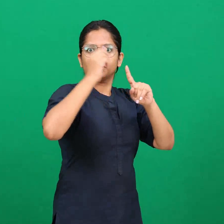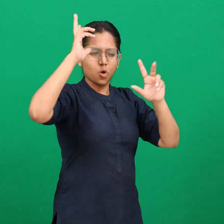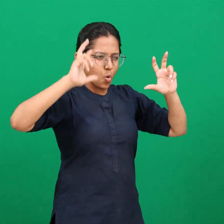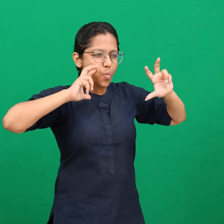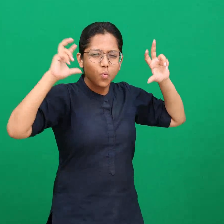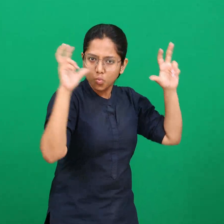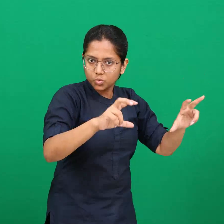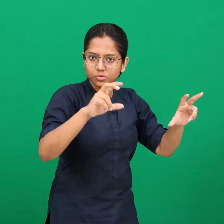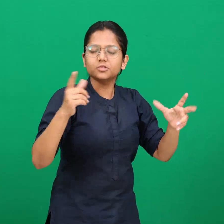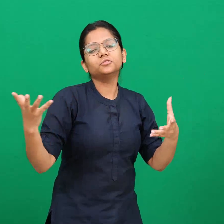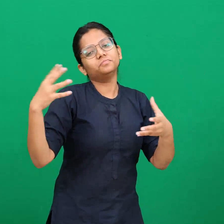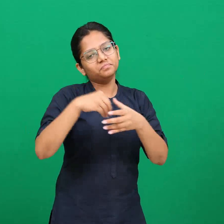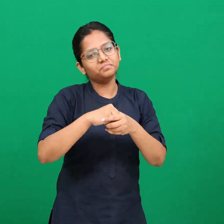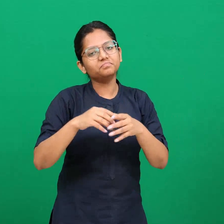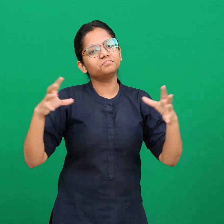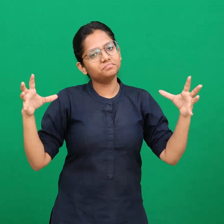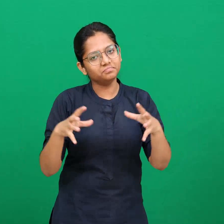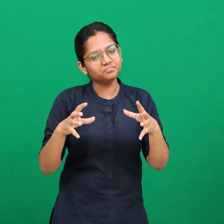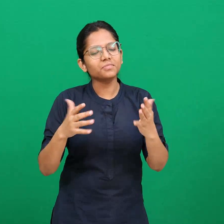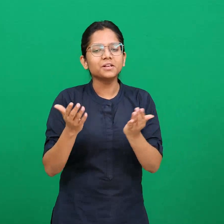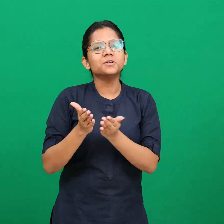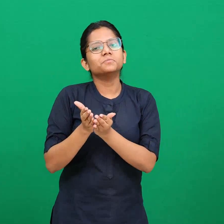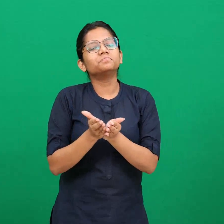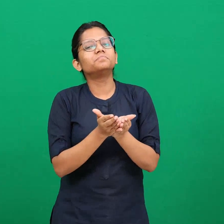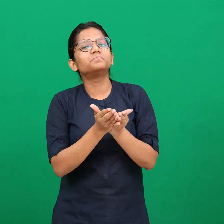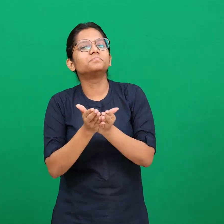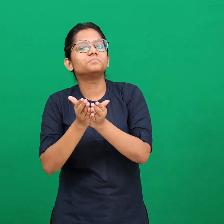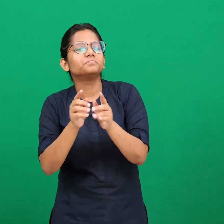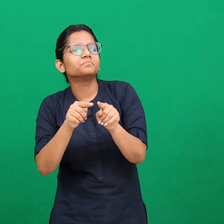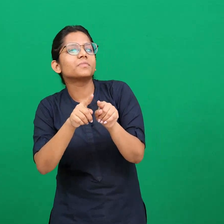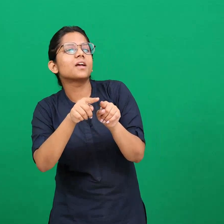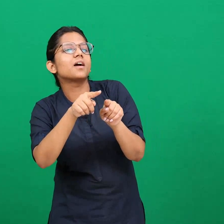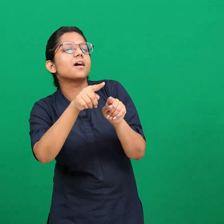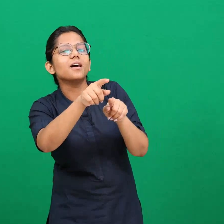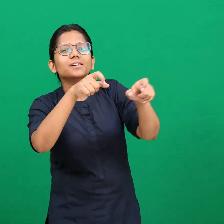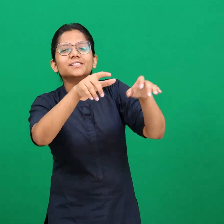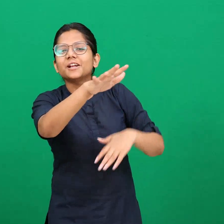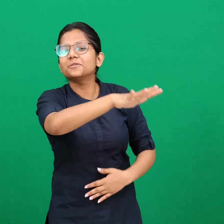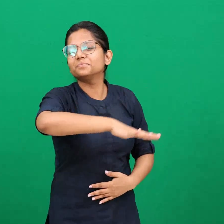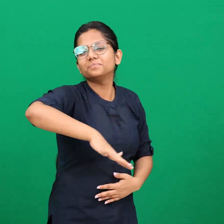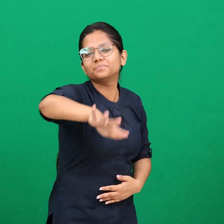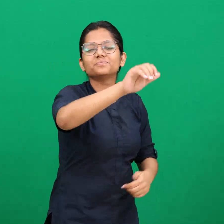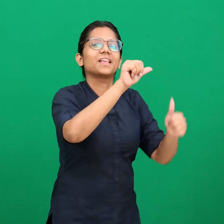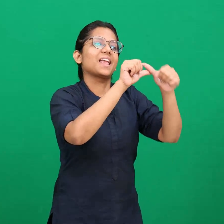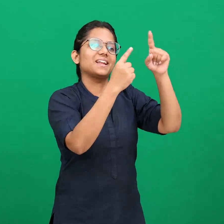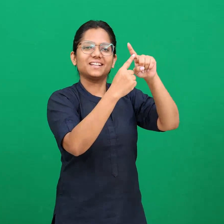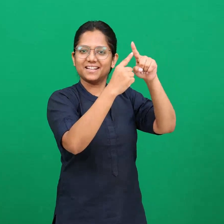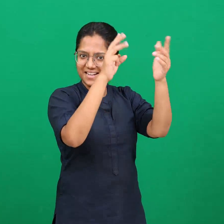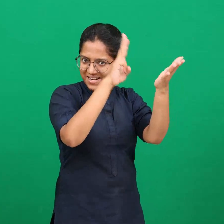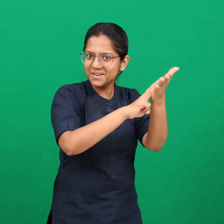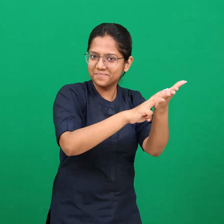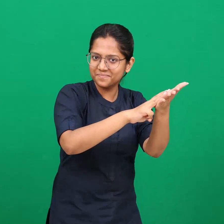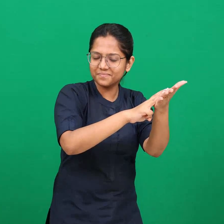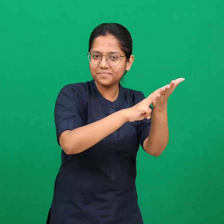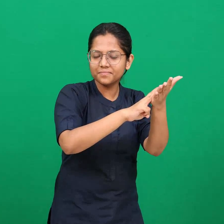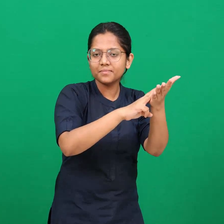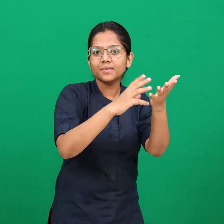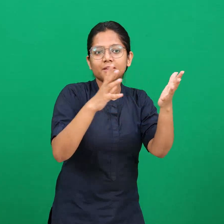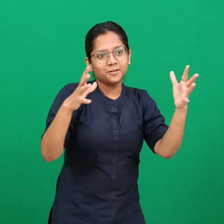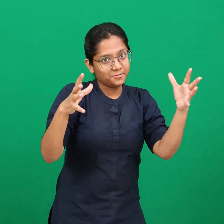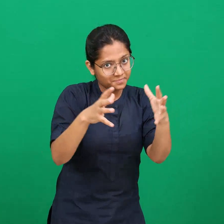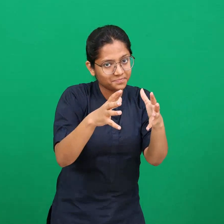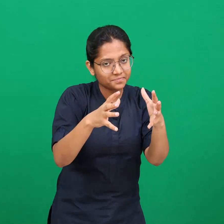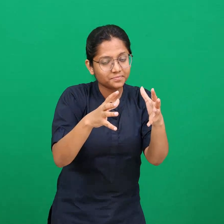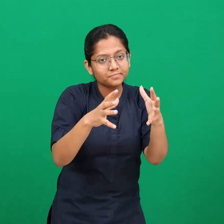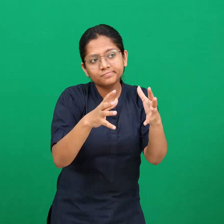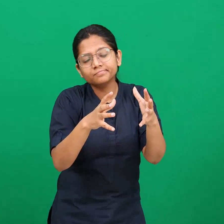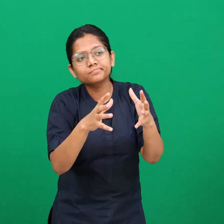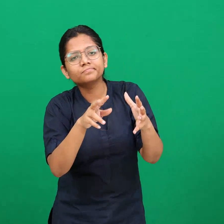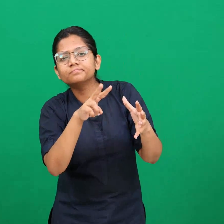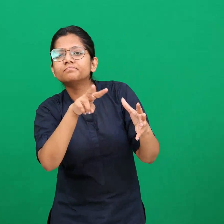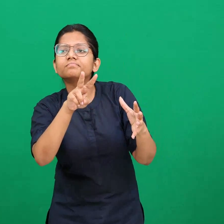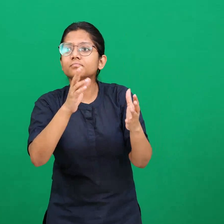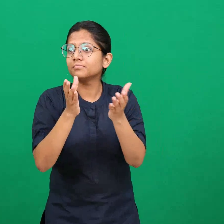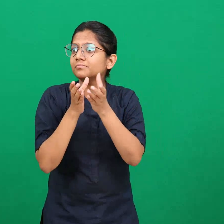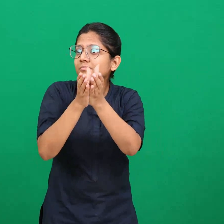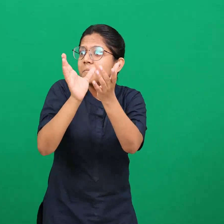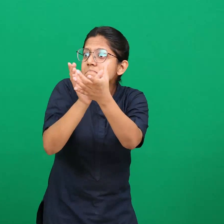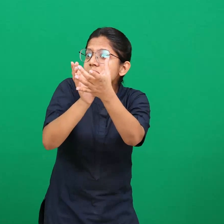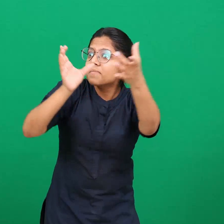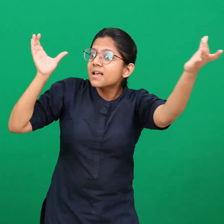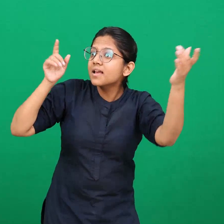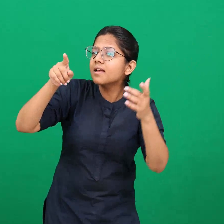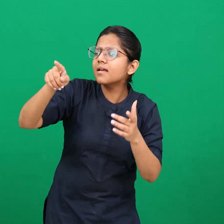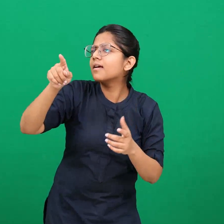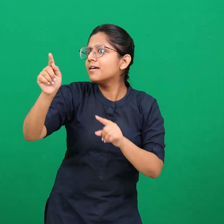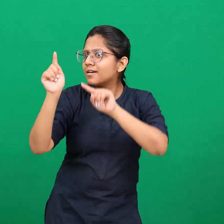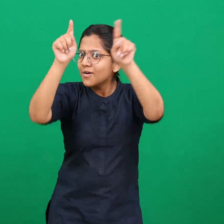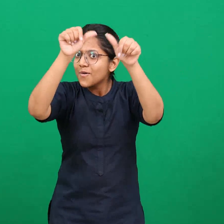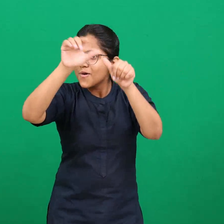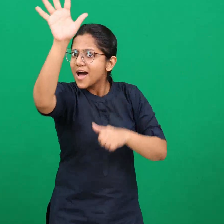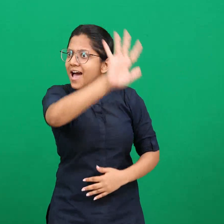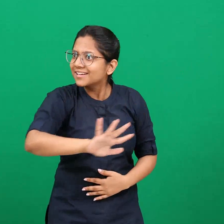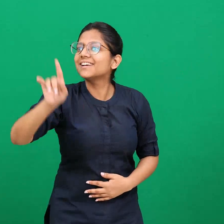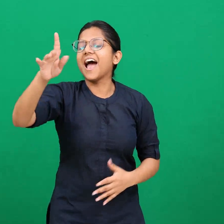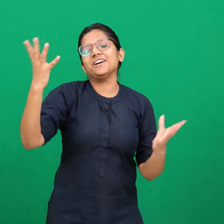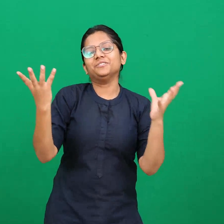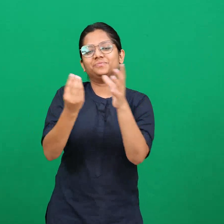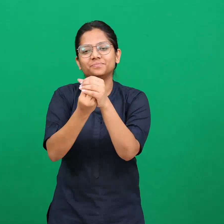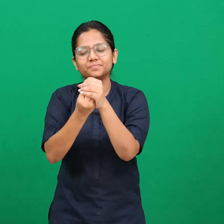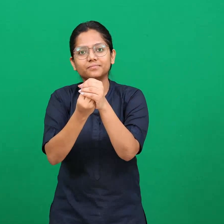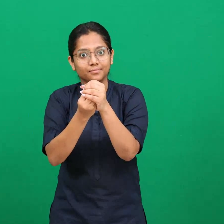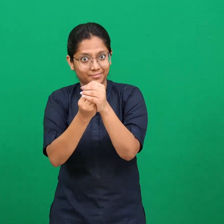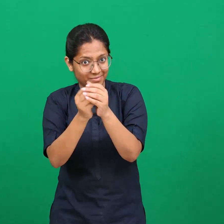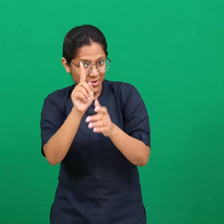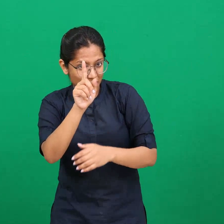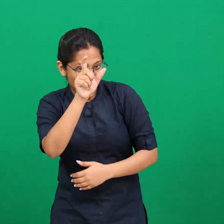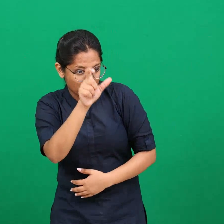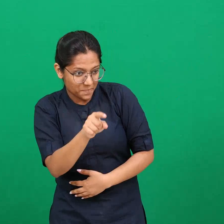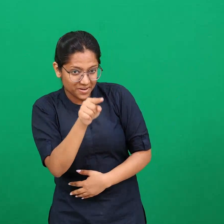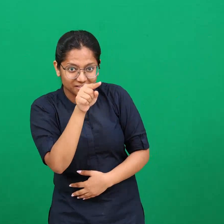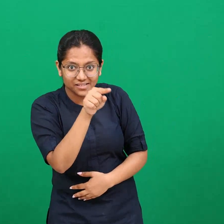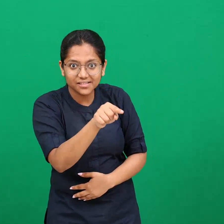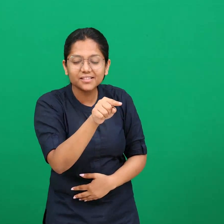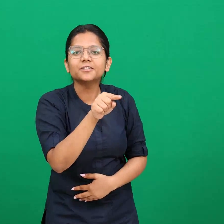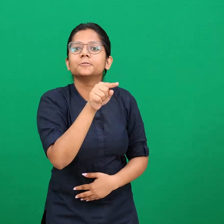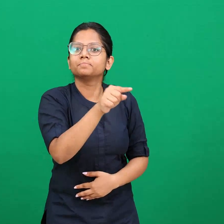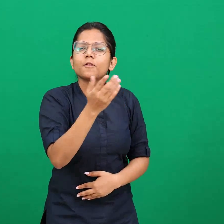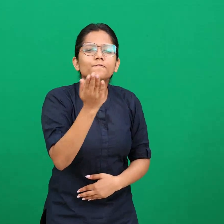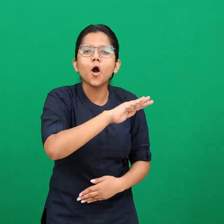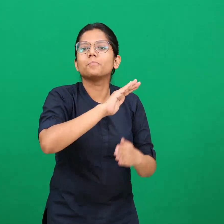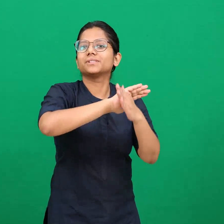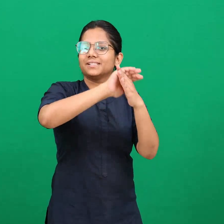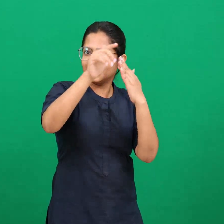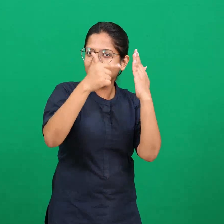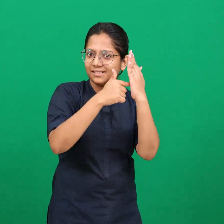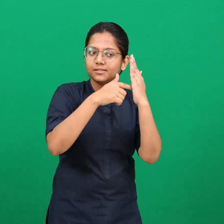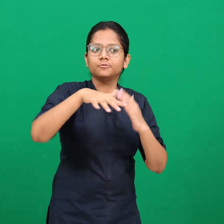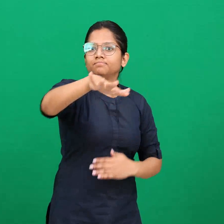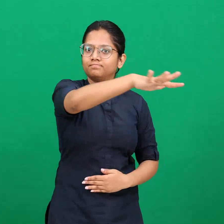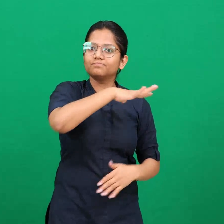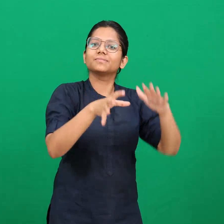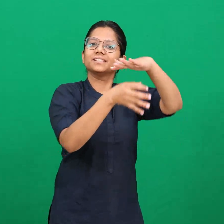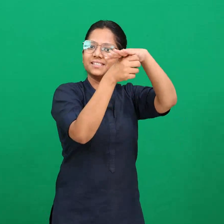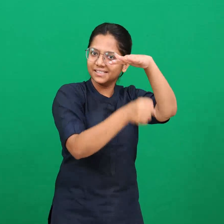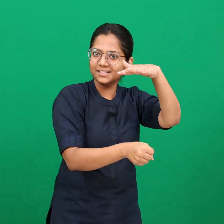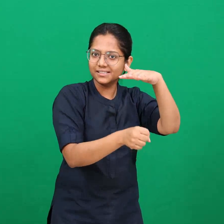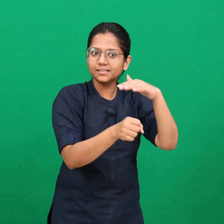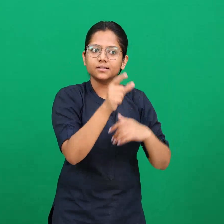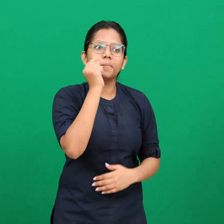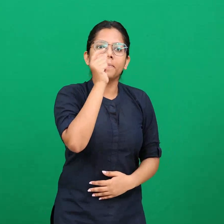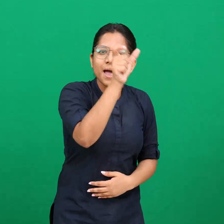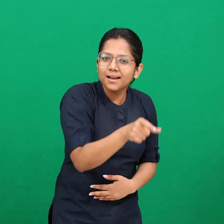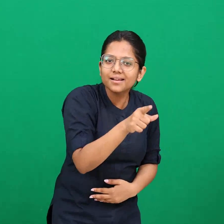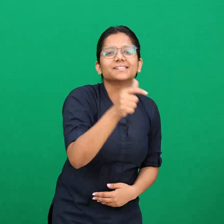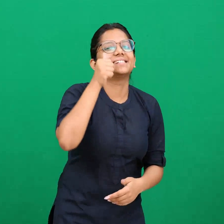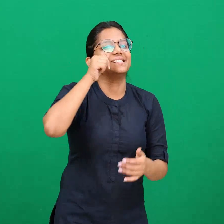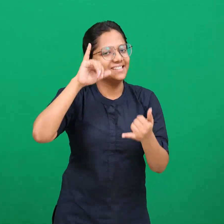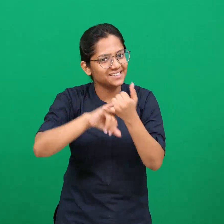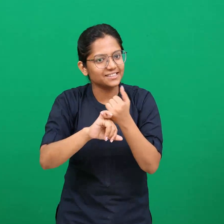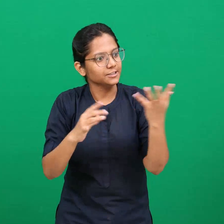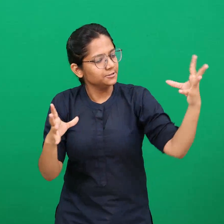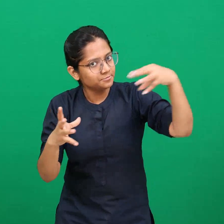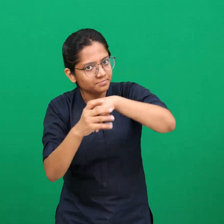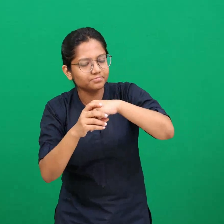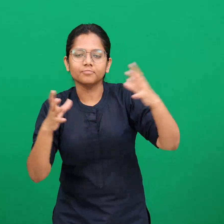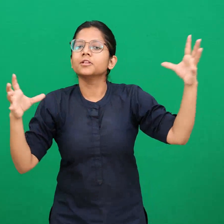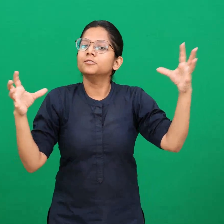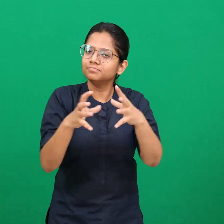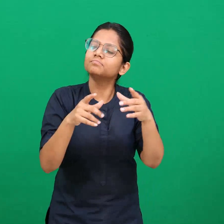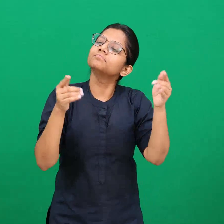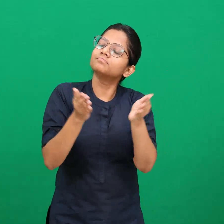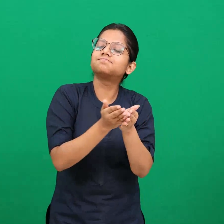We boarded an Adramyttian ship about to sail for ports along the coast of Asia, and we put out to sea.